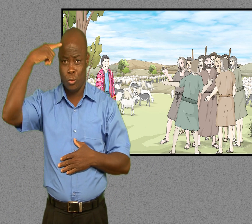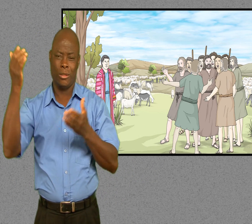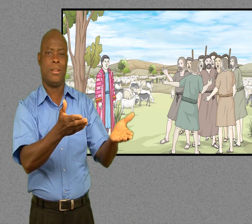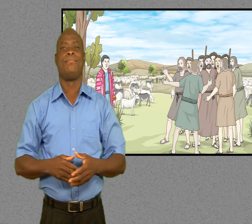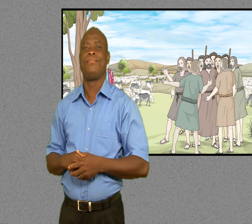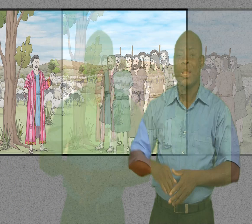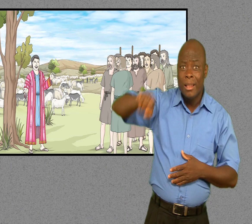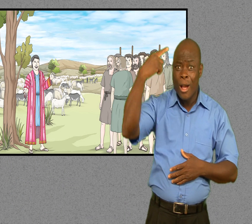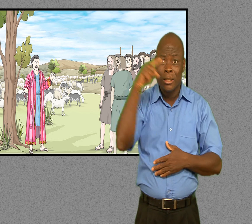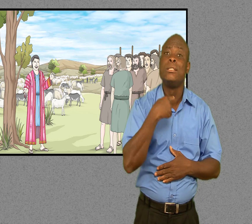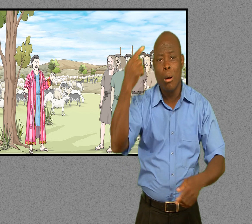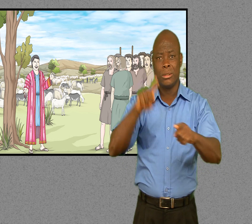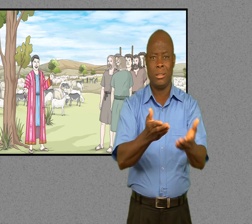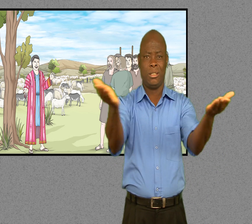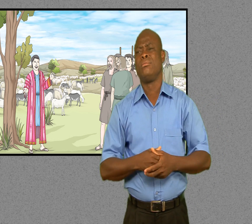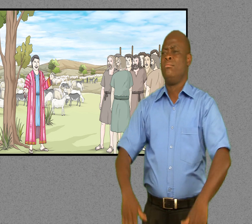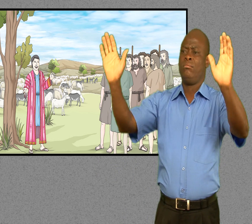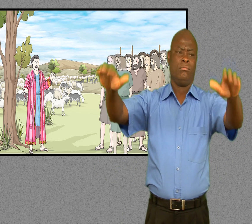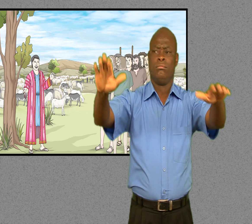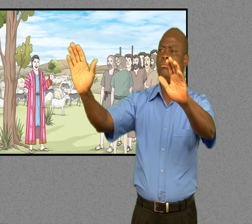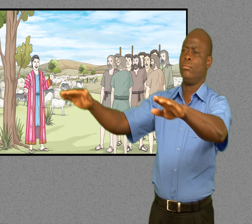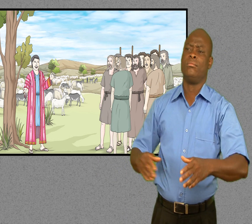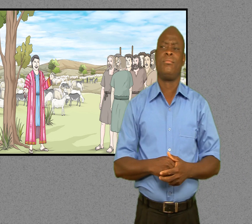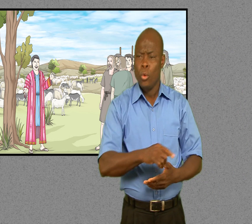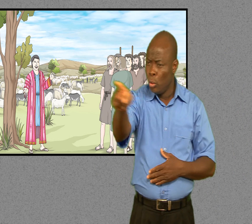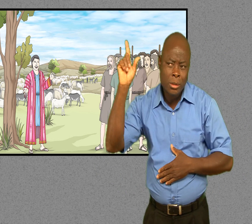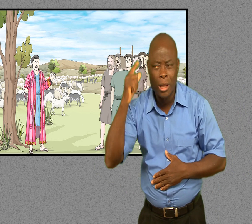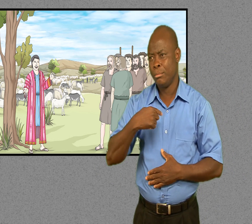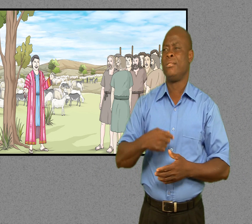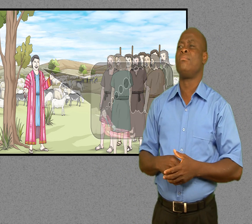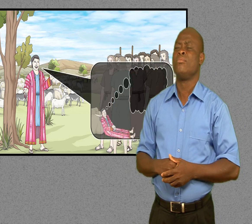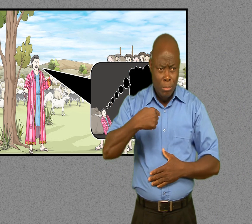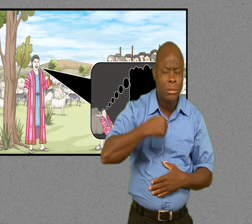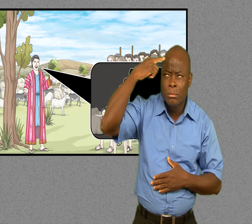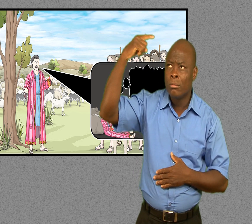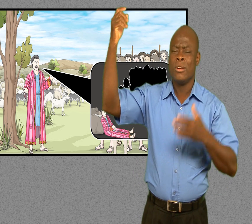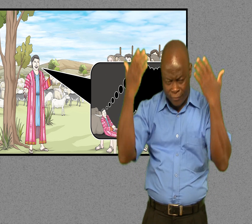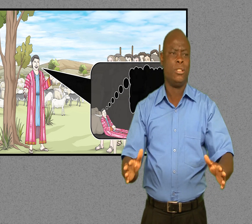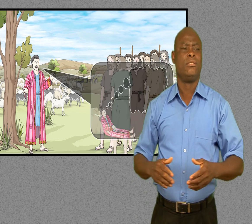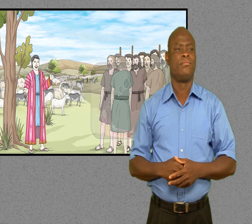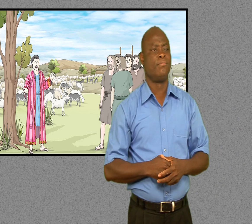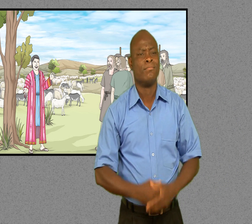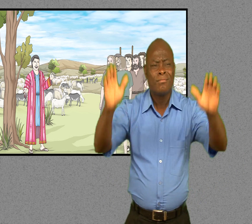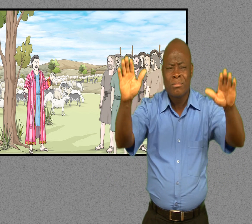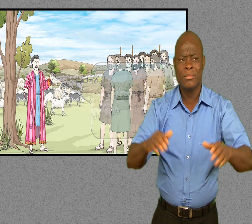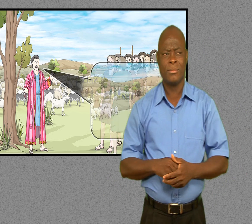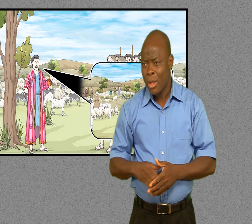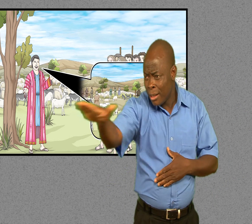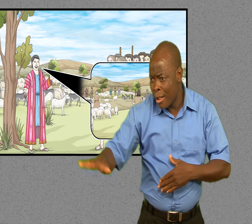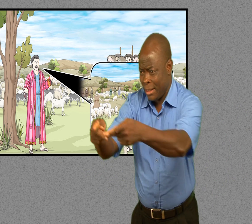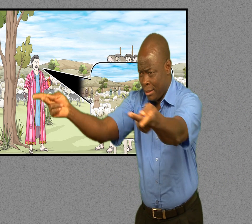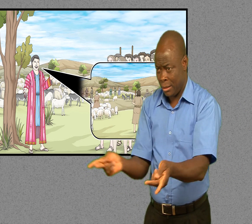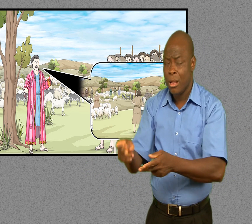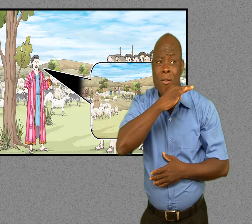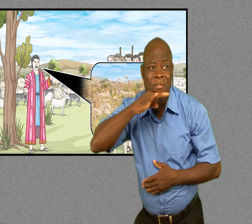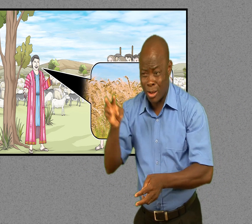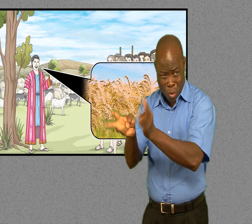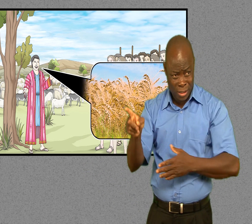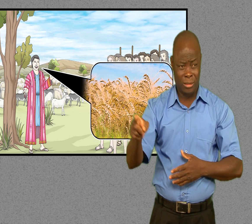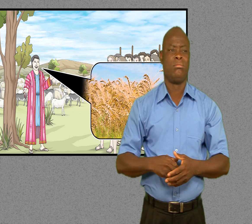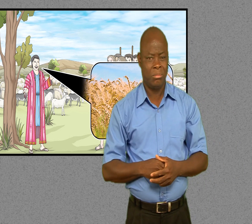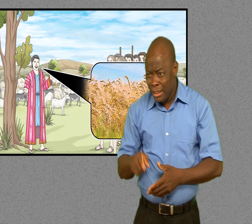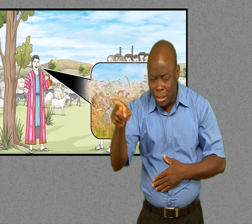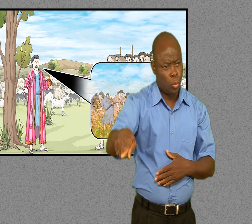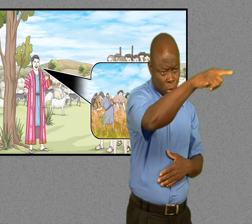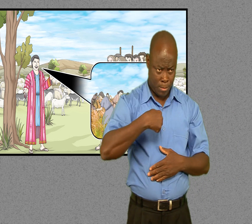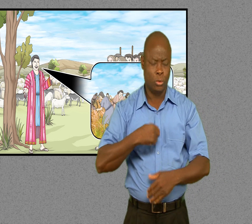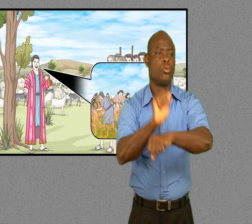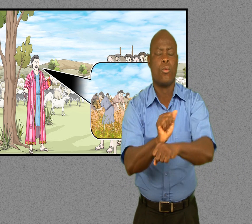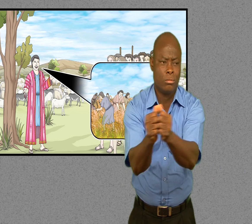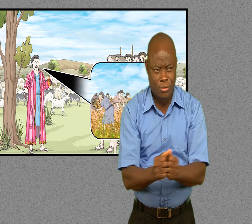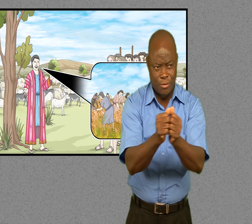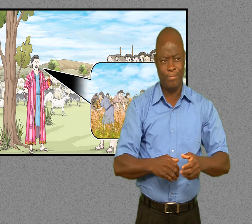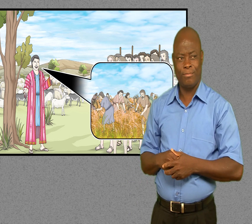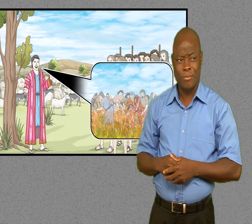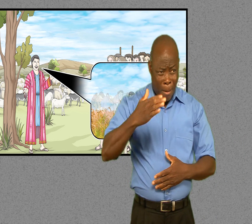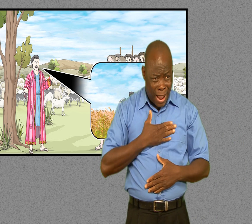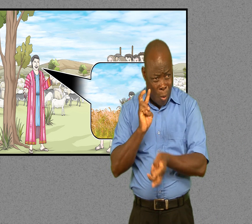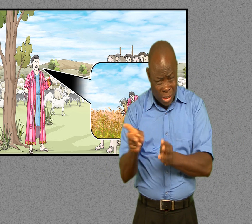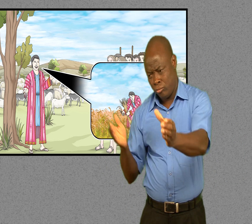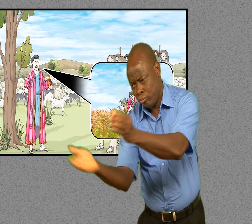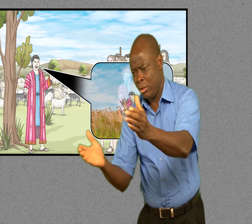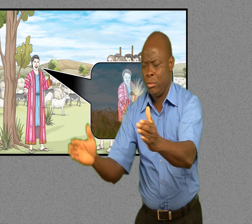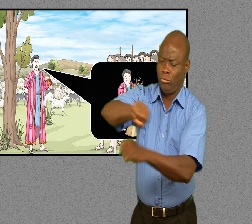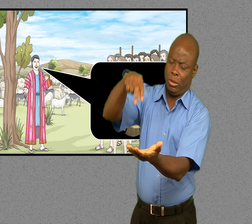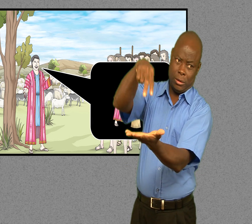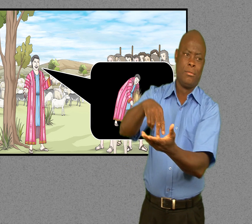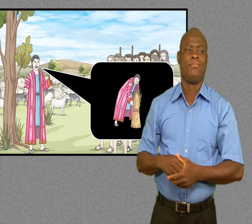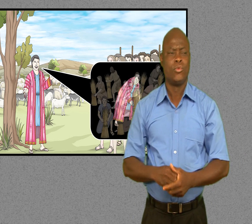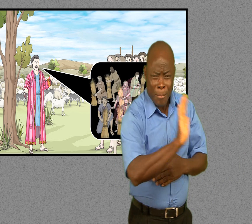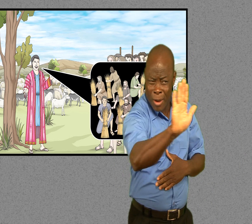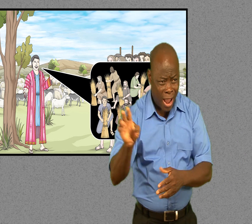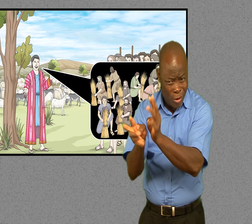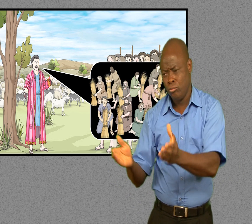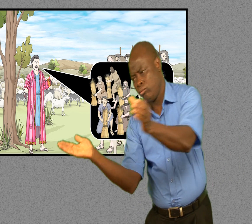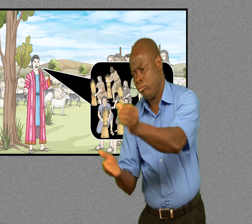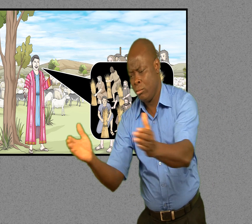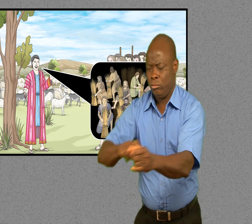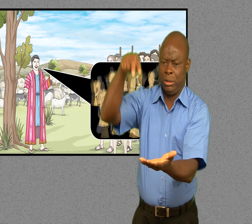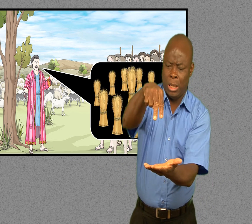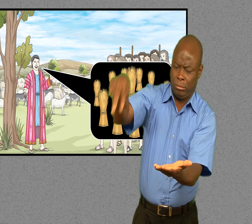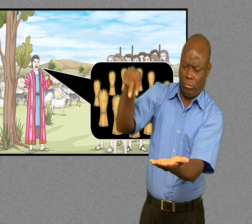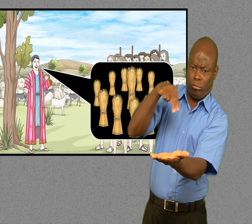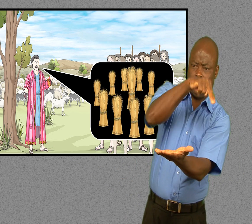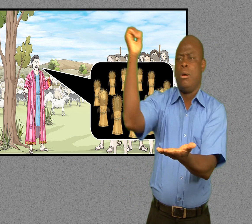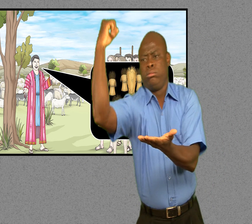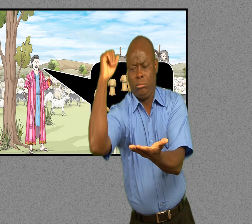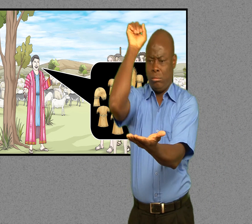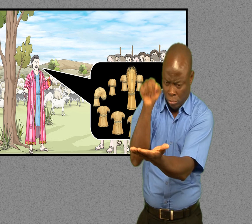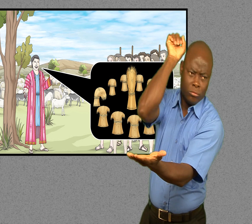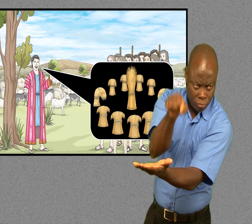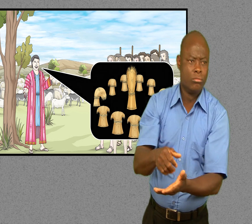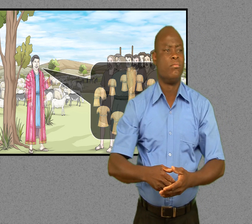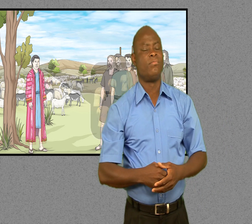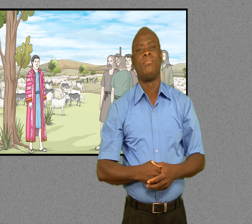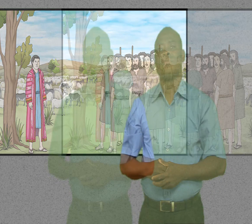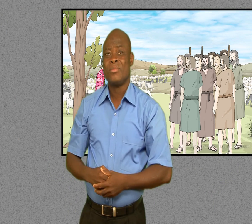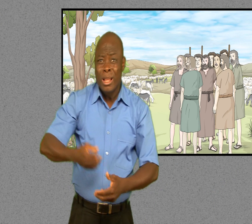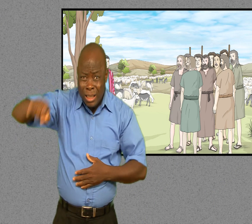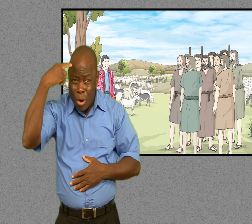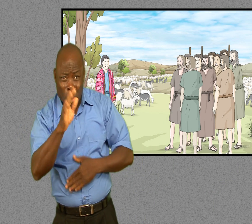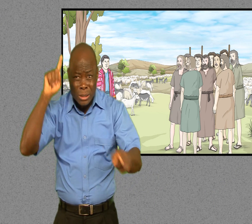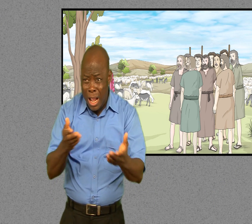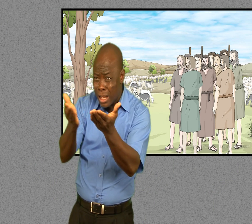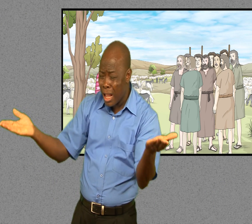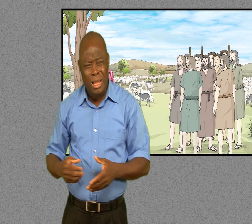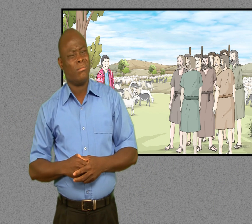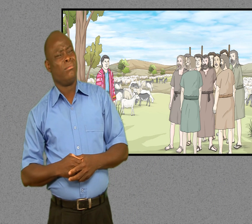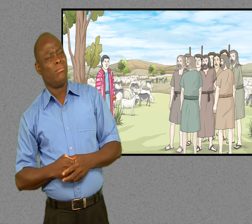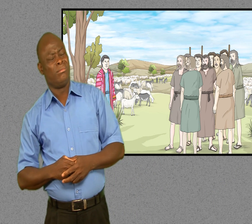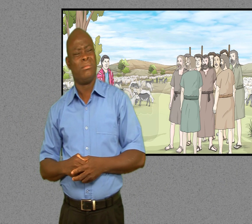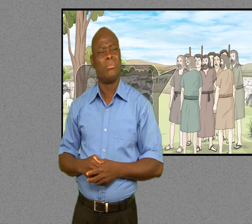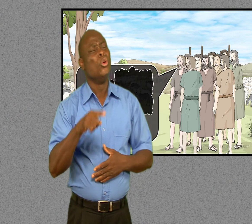He said to them, “Listen to this dream I had: We were binding sheaves of grain in the field, and suddenly my sheaf rose and stood upright, while your sheaves gathered around and bowed down to mine.”